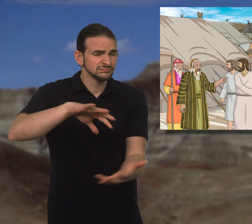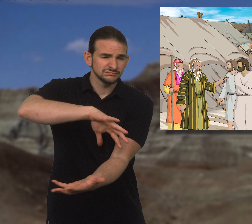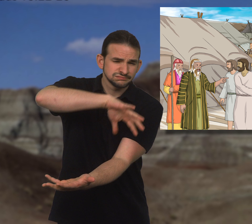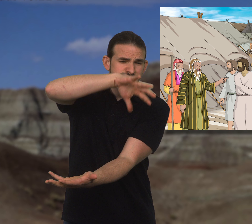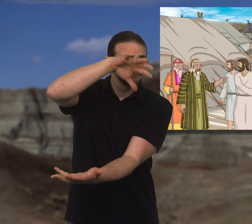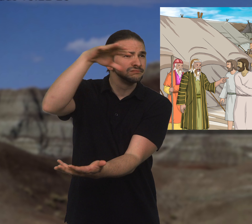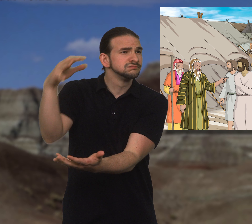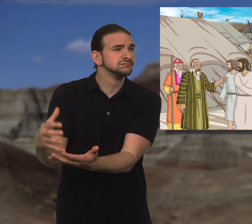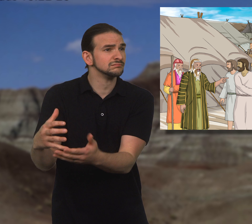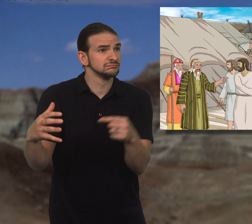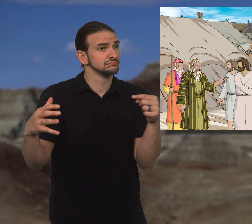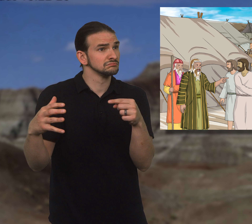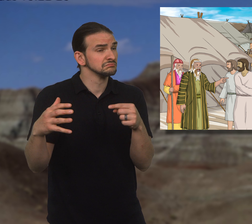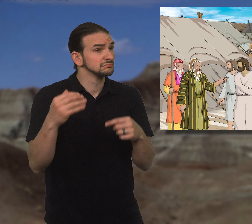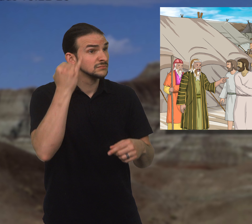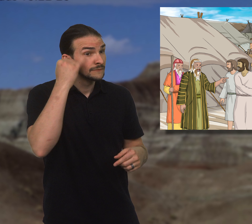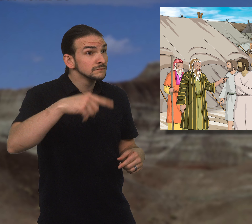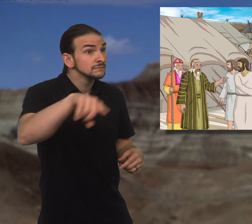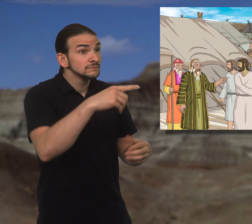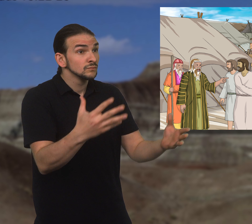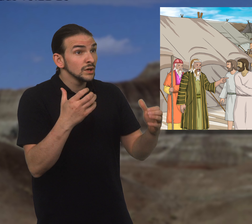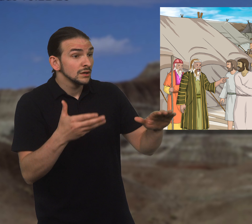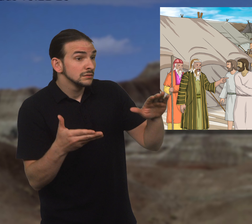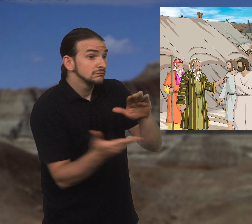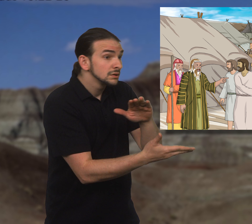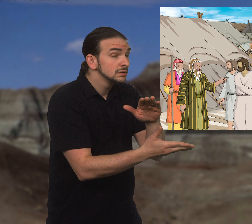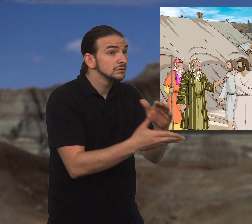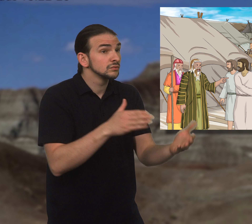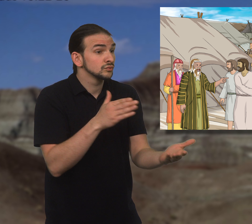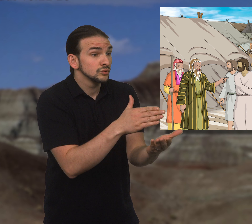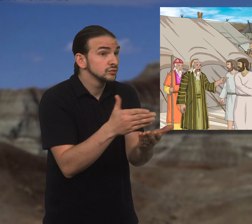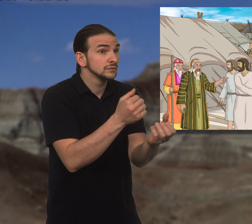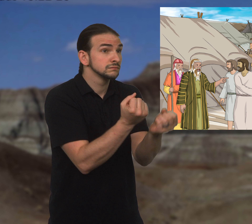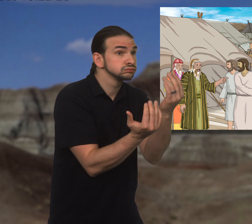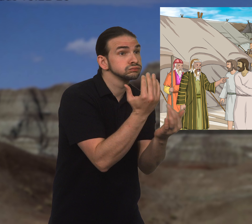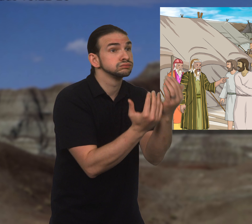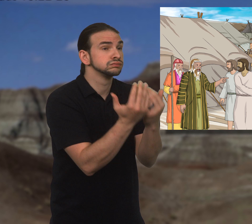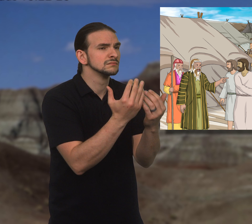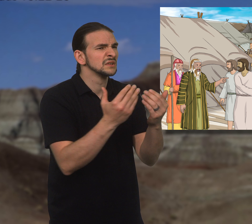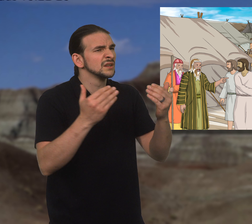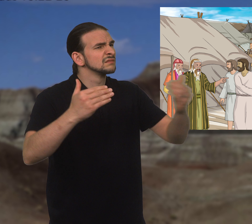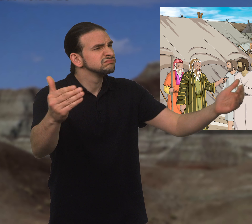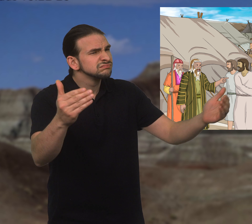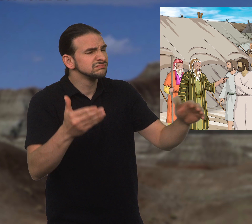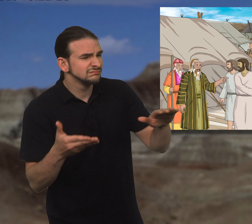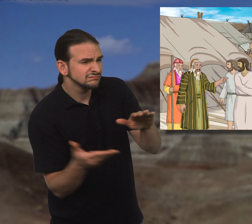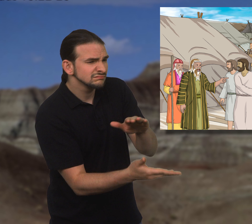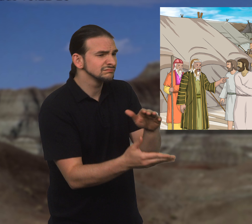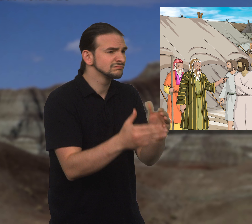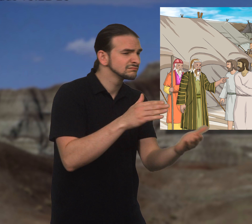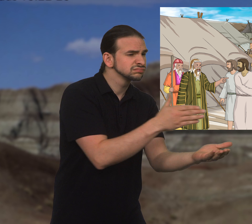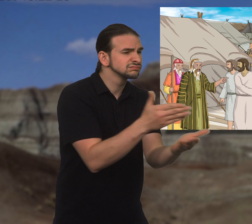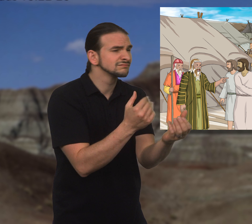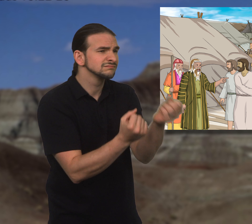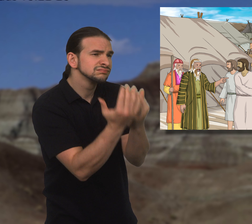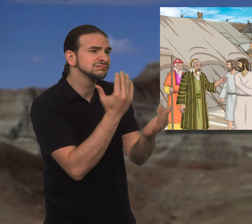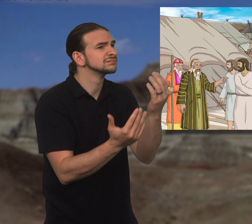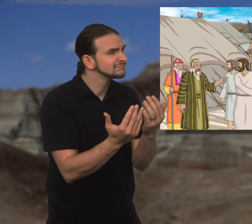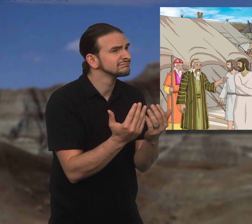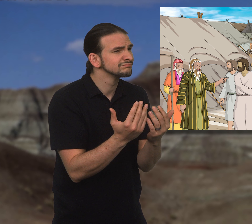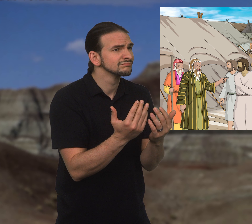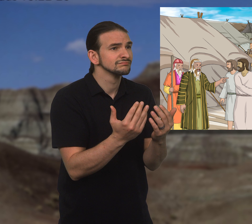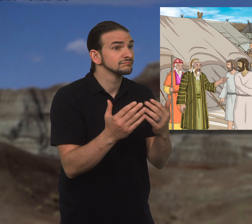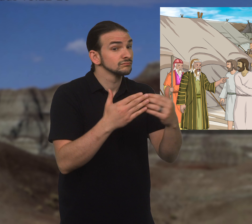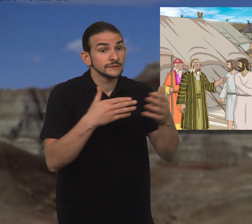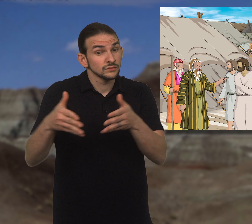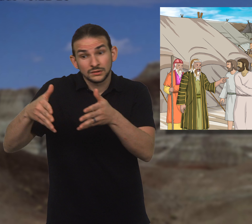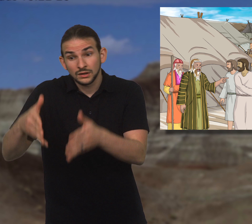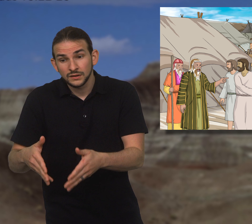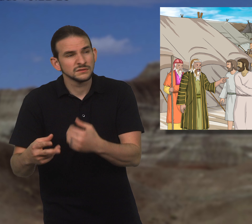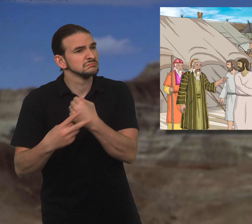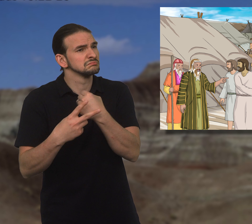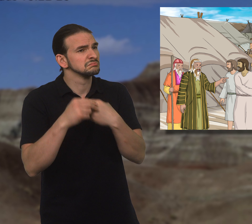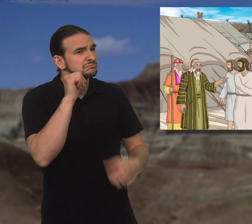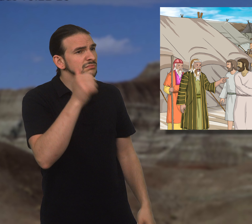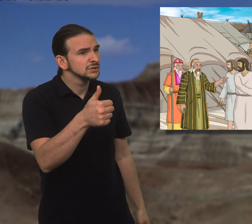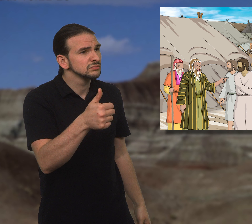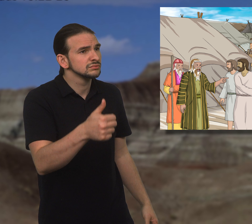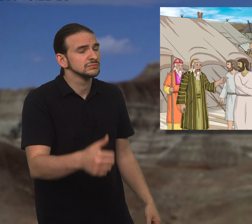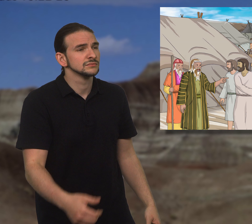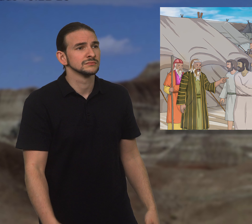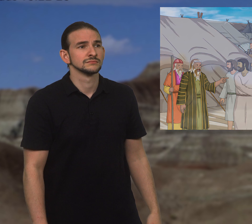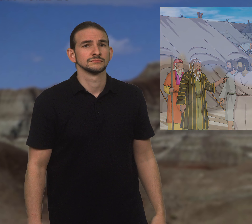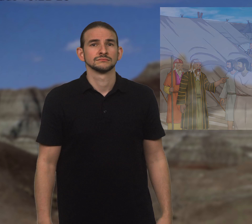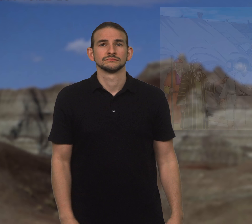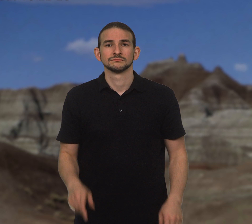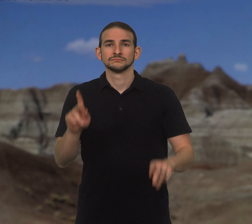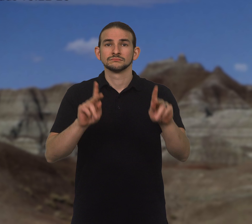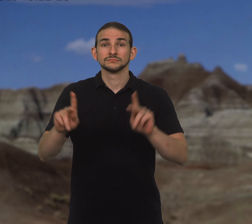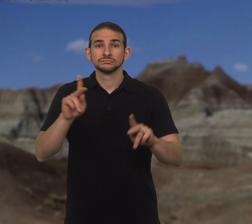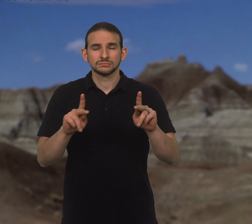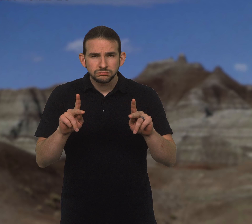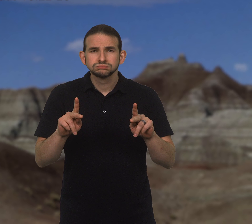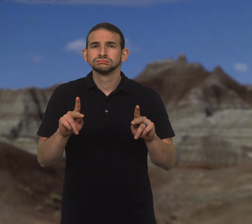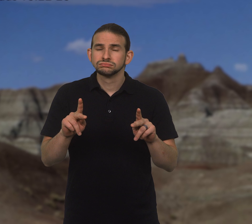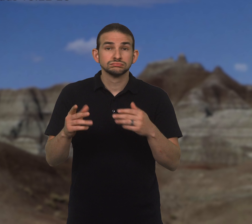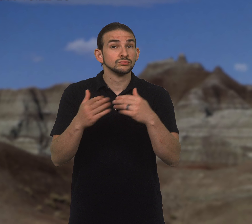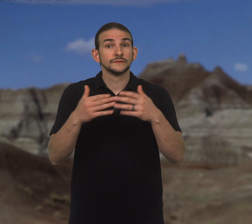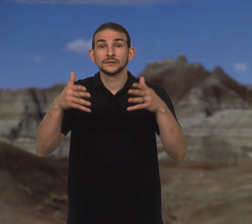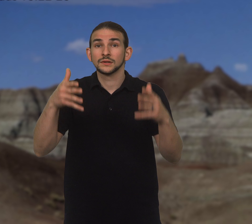So bake what you want to bake, and boil what you want to boil.